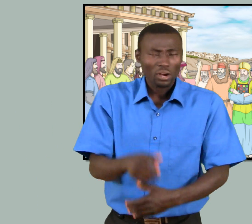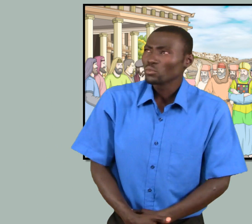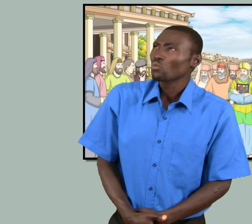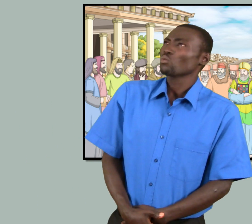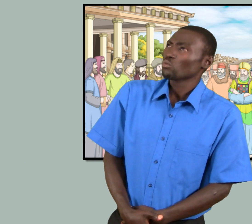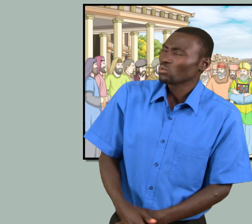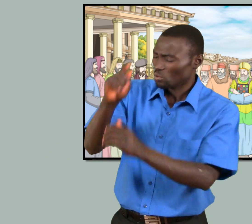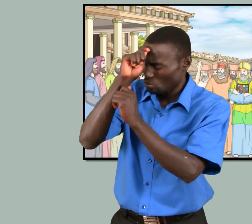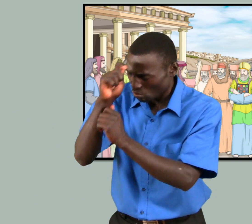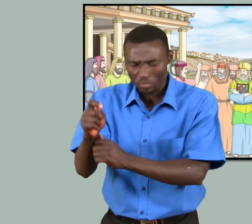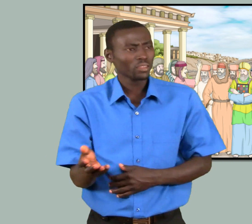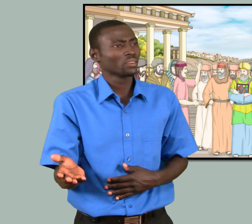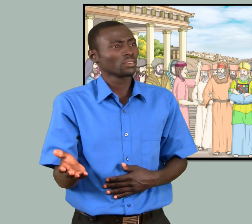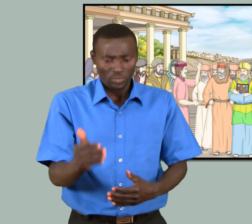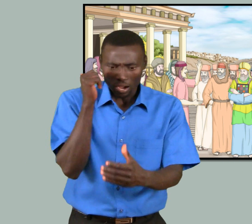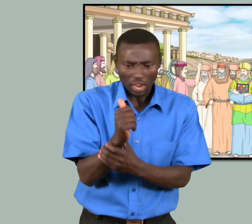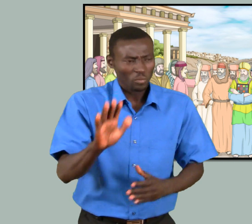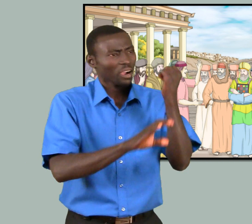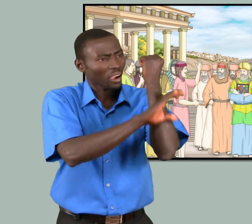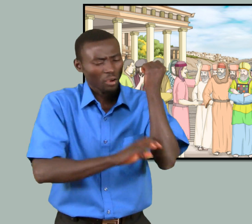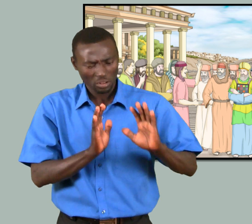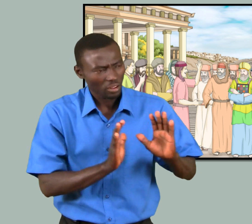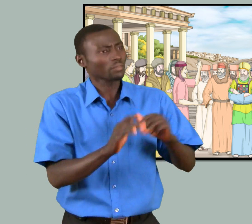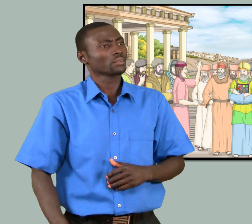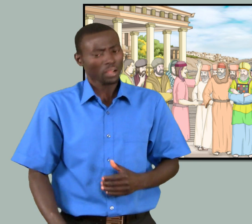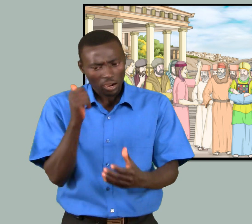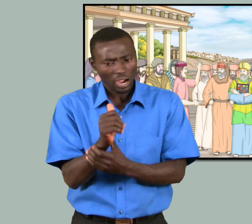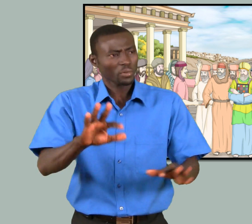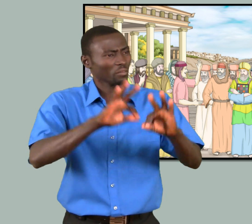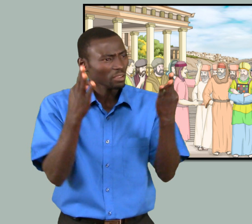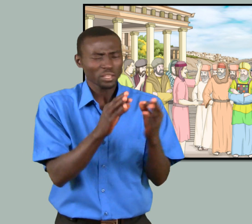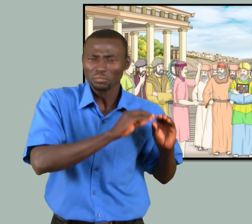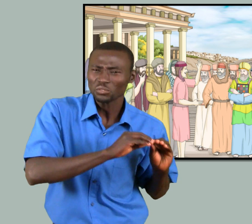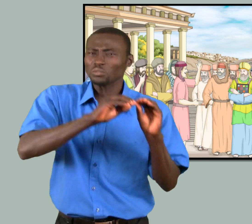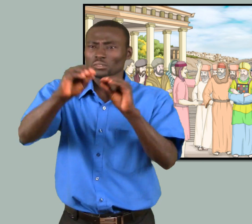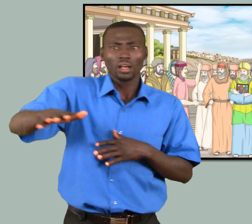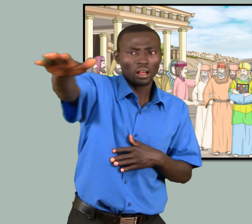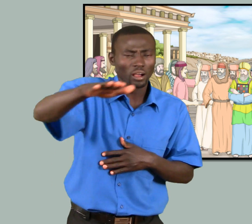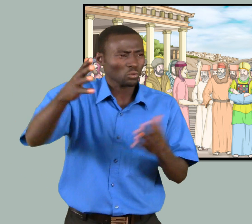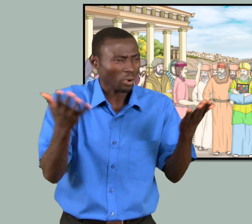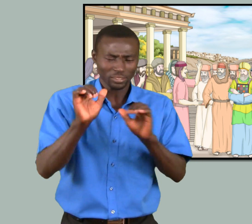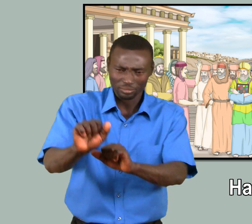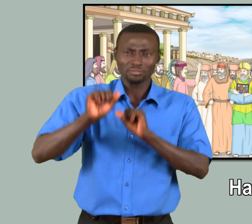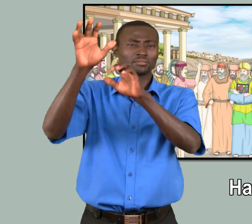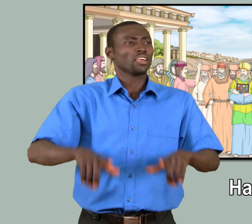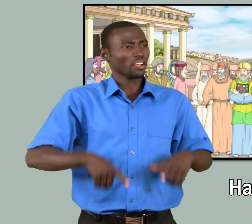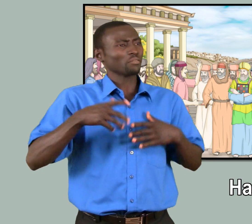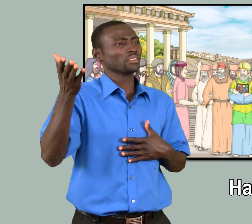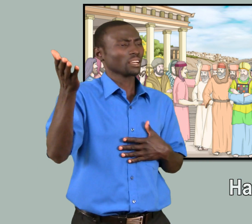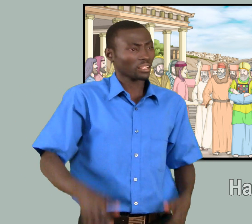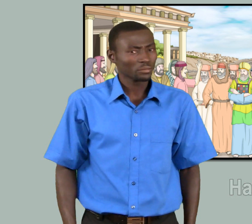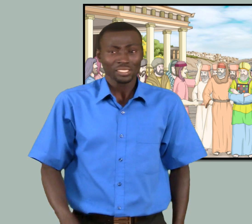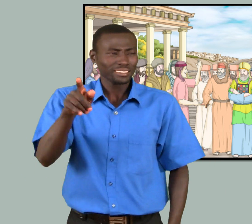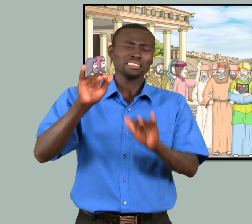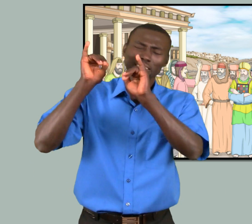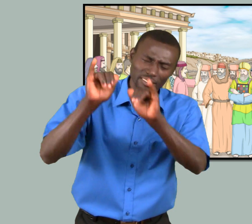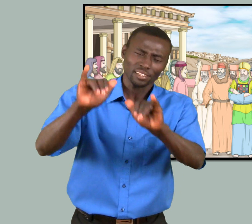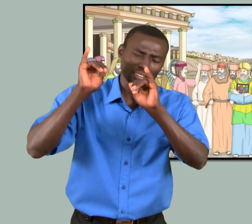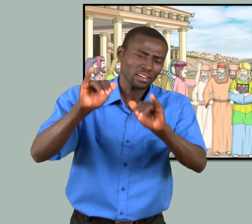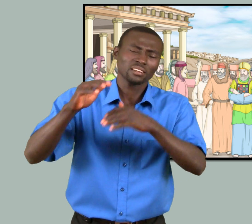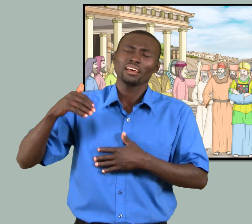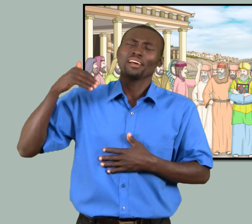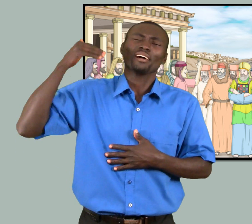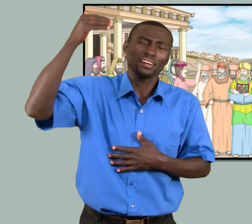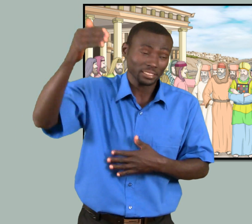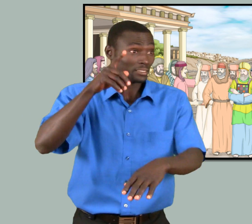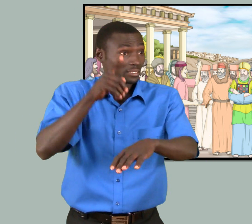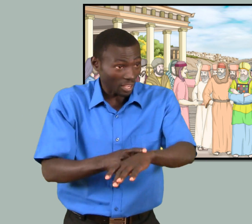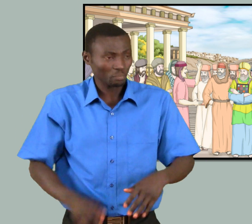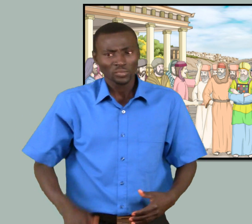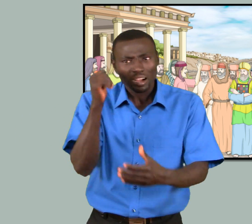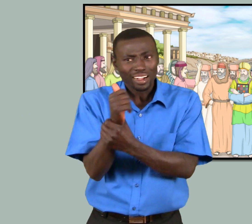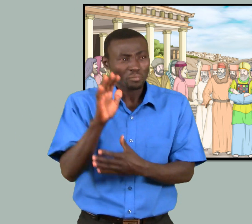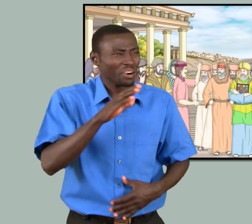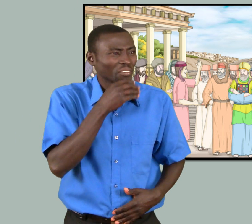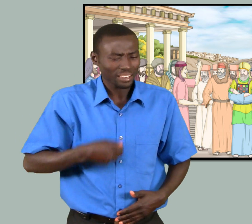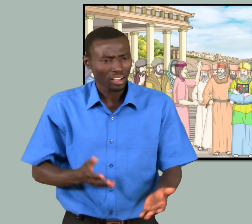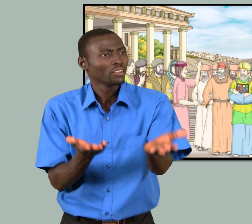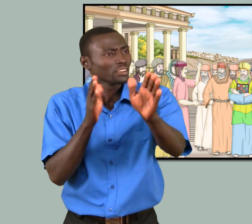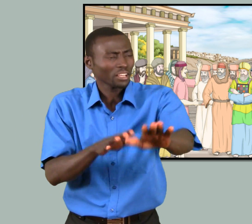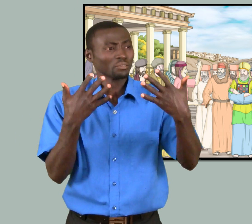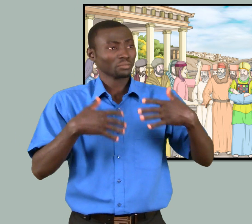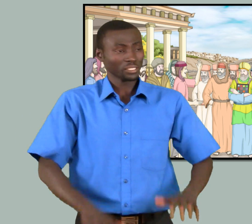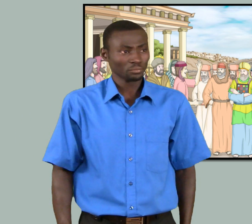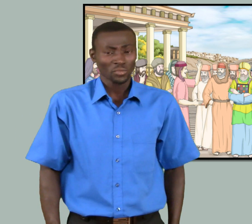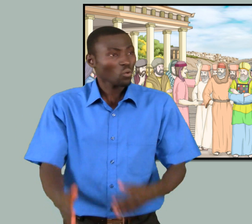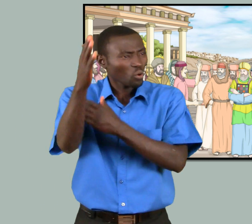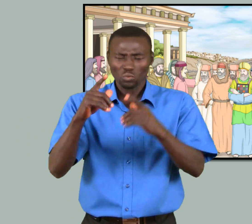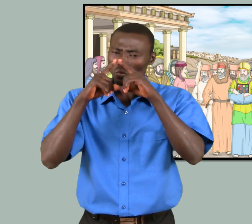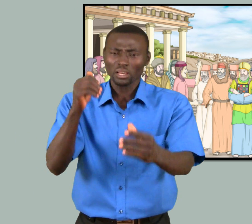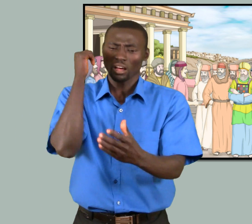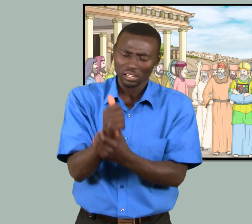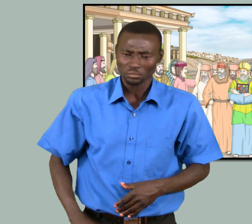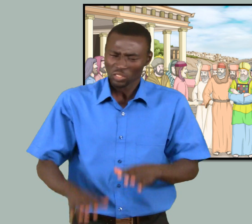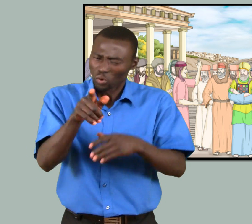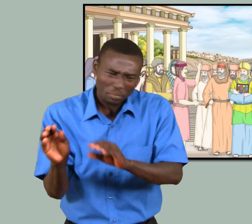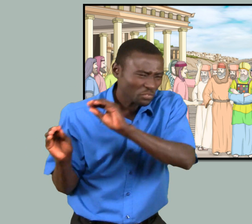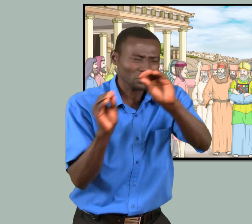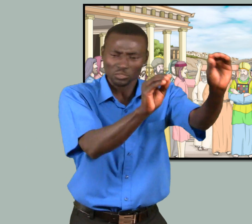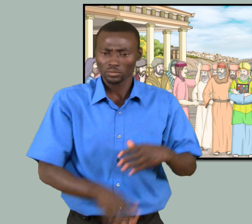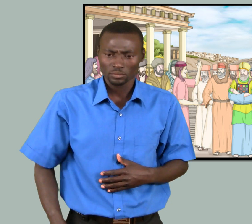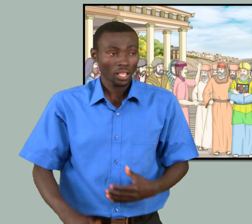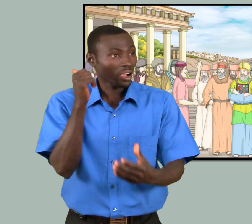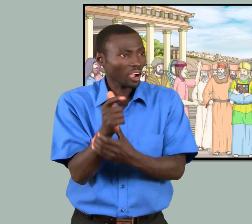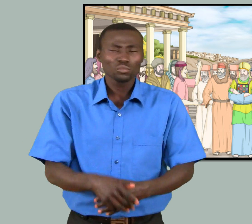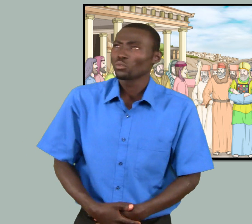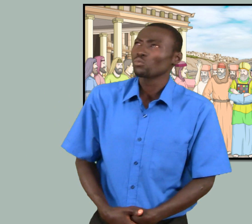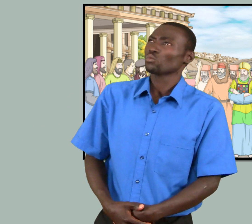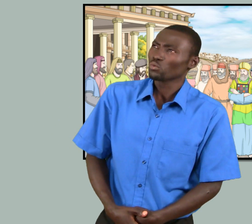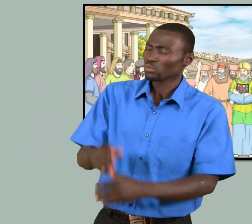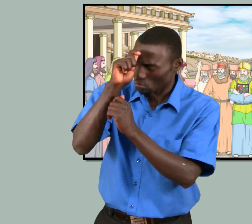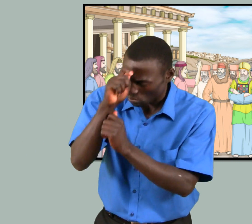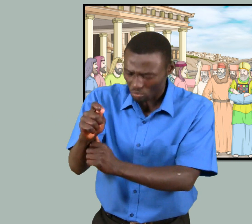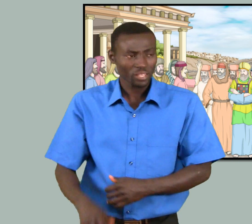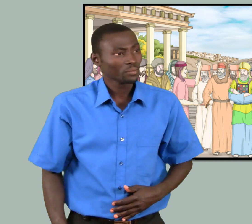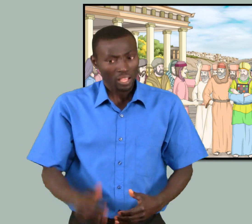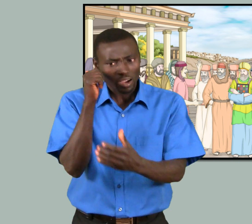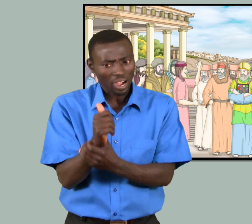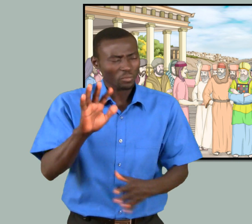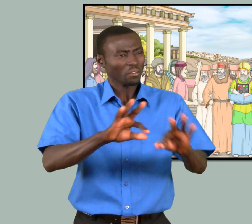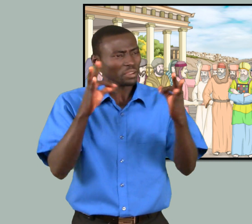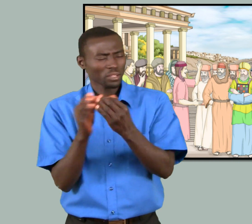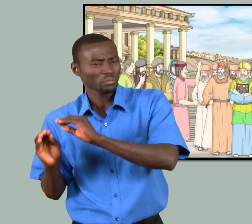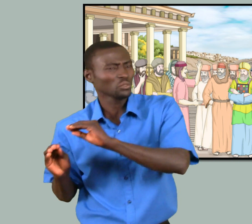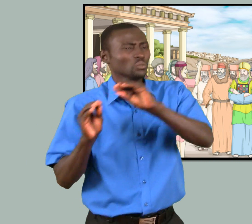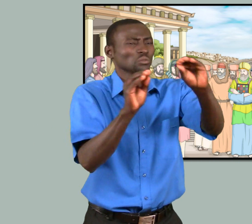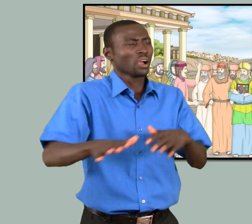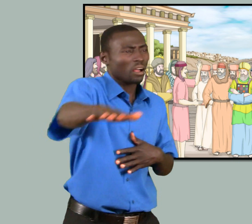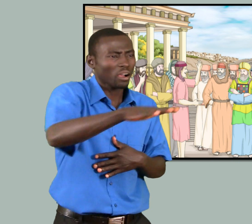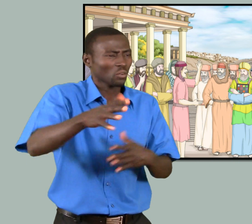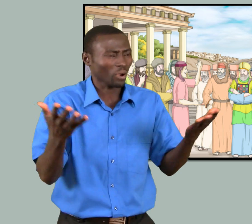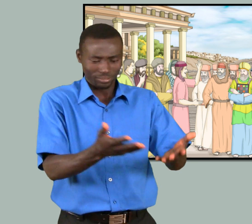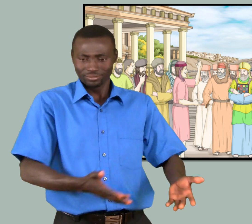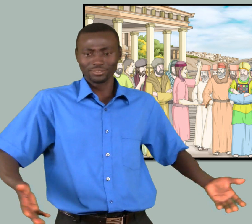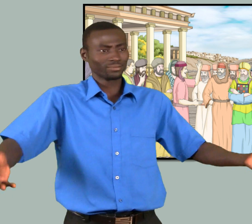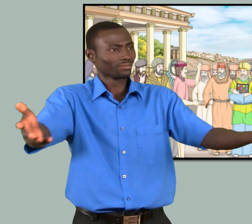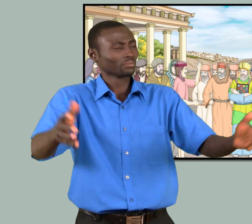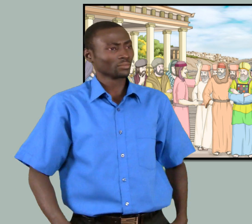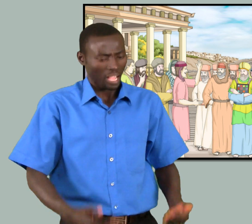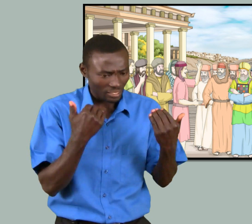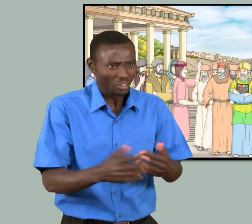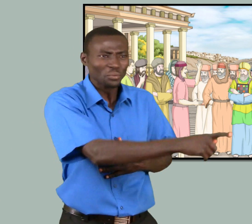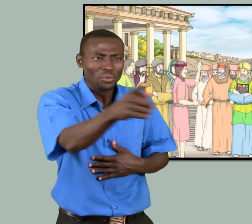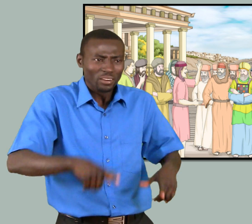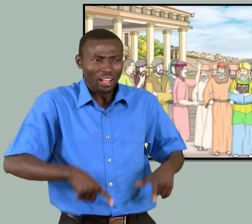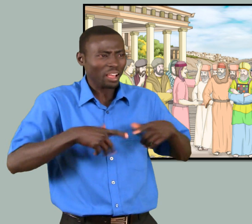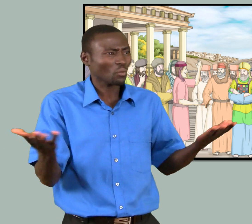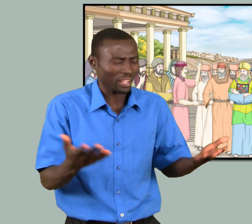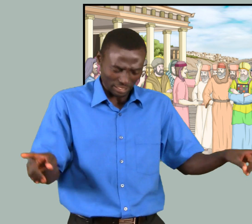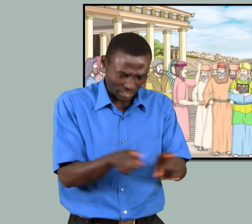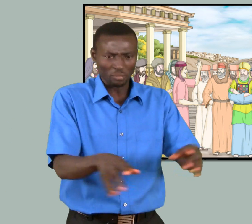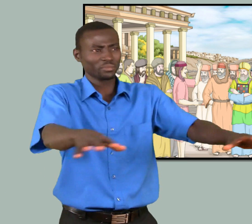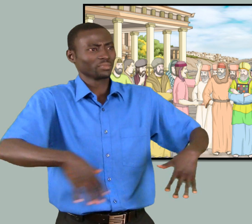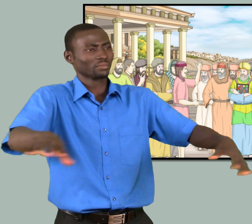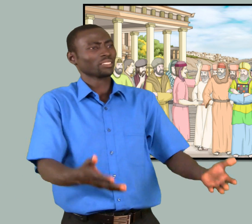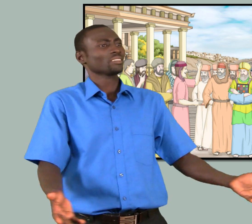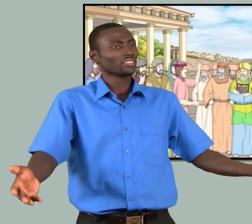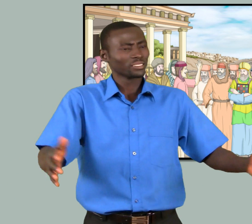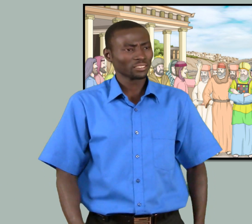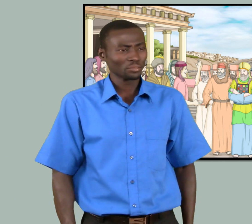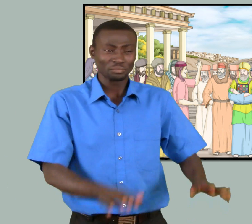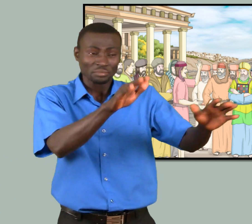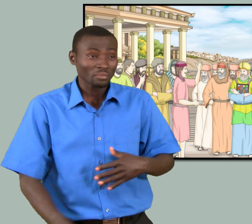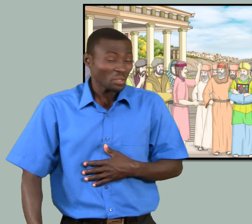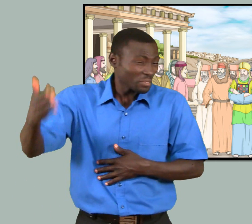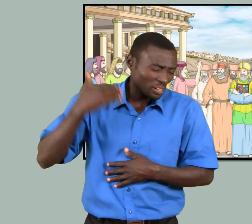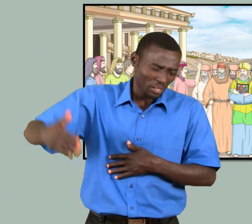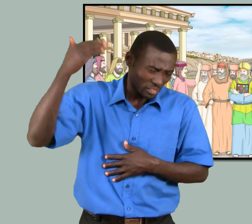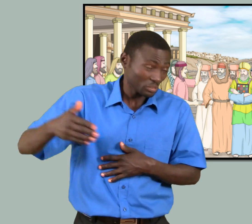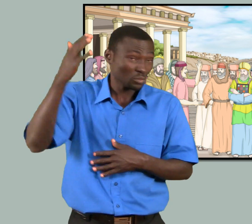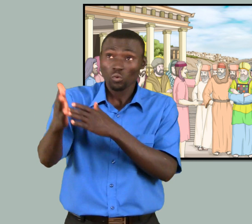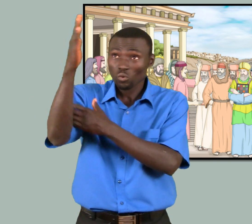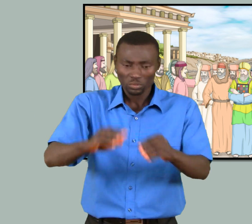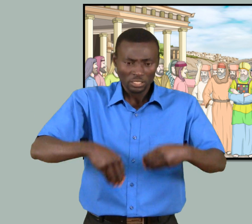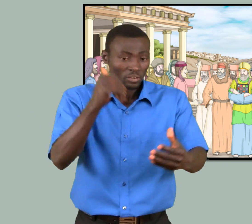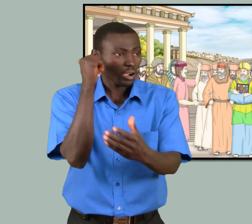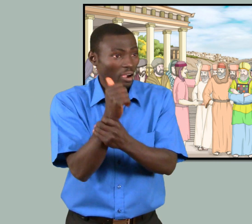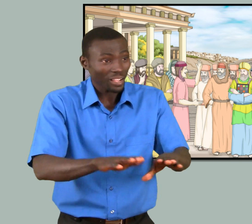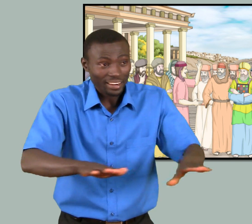So Abraham left the land of the Chaldeans and settled in Haran. After his father died, God brought him out of that place and into this land where you are now living.